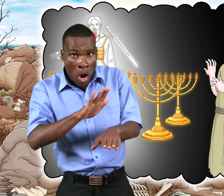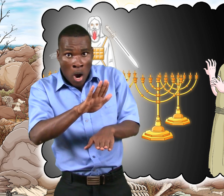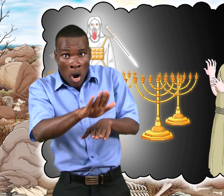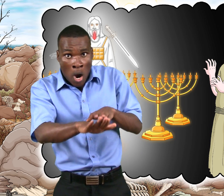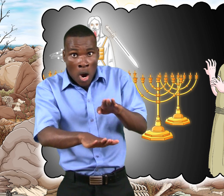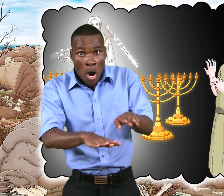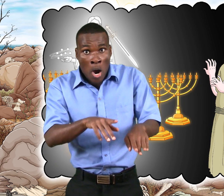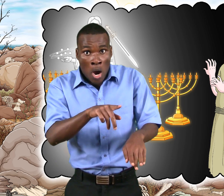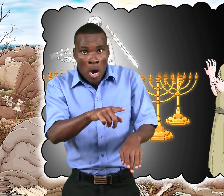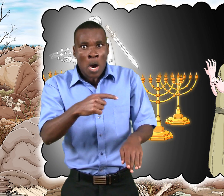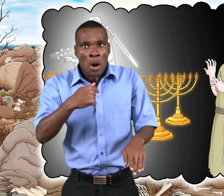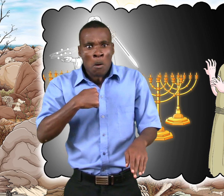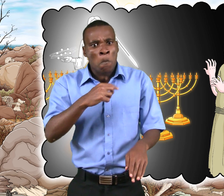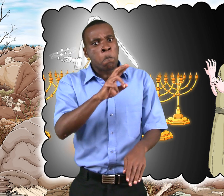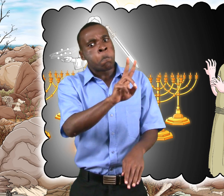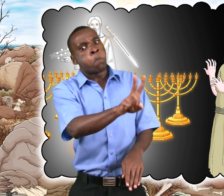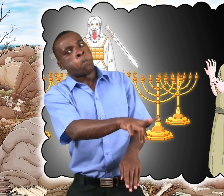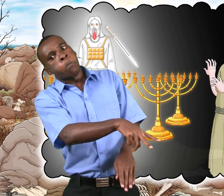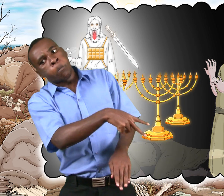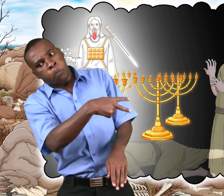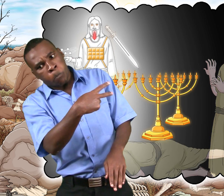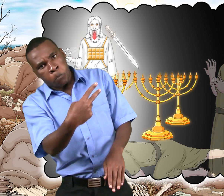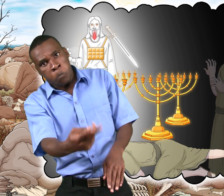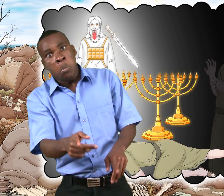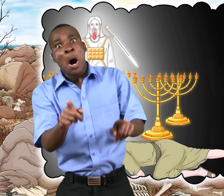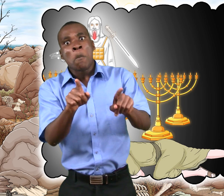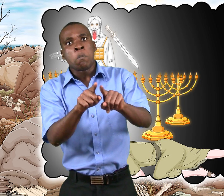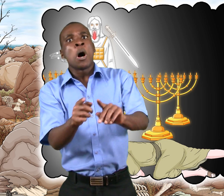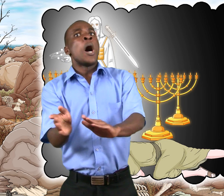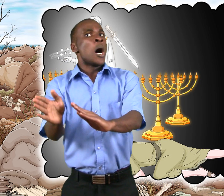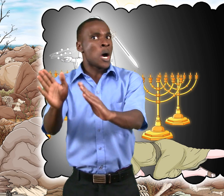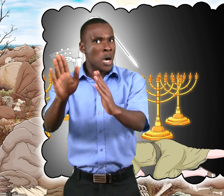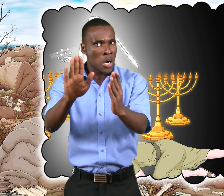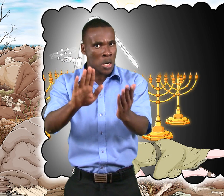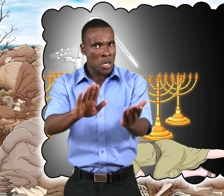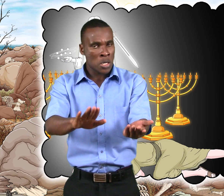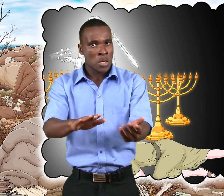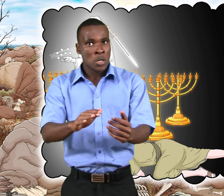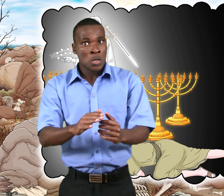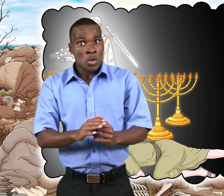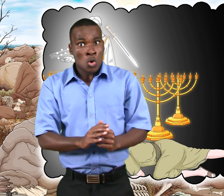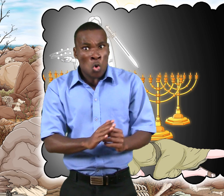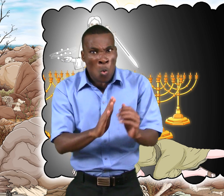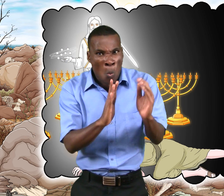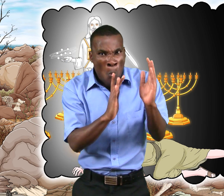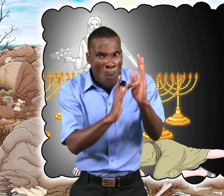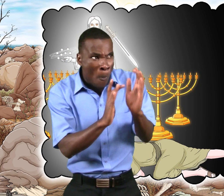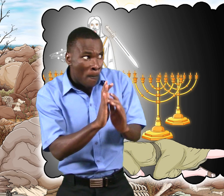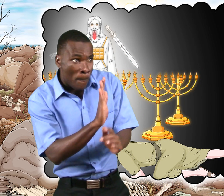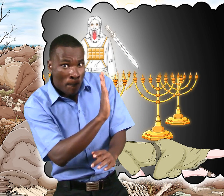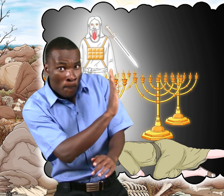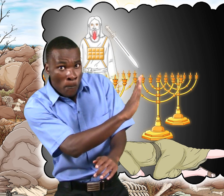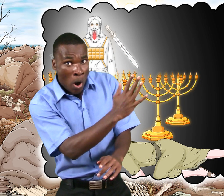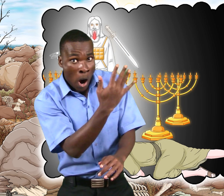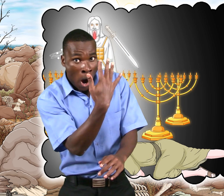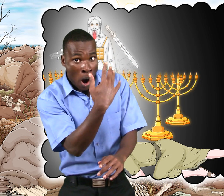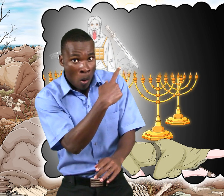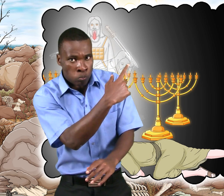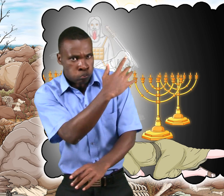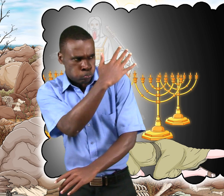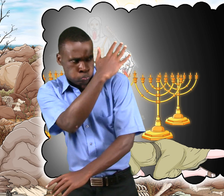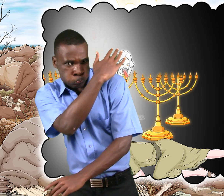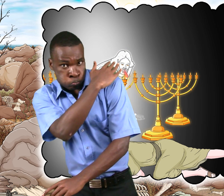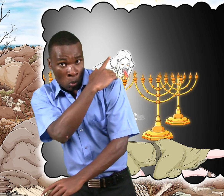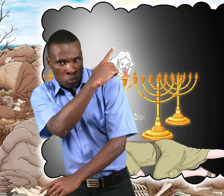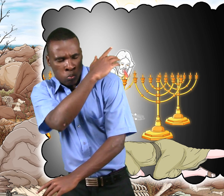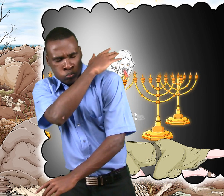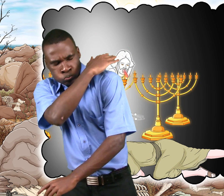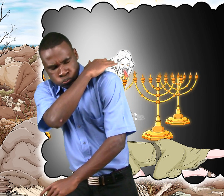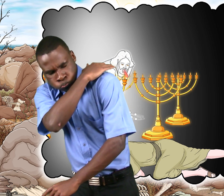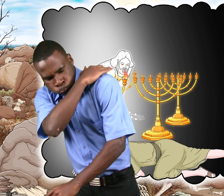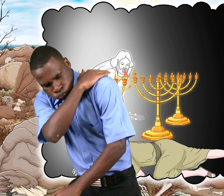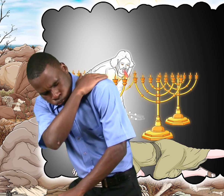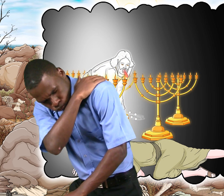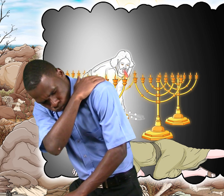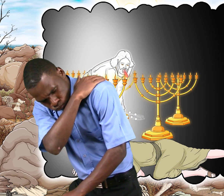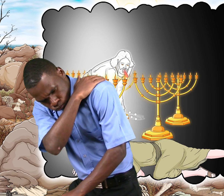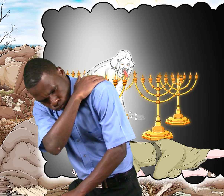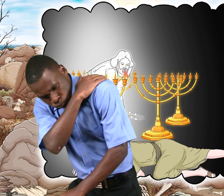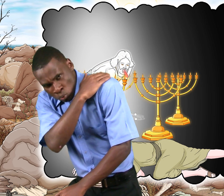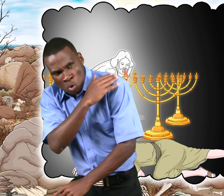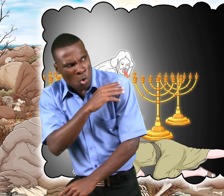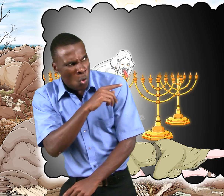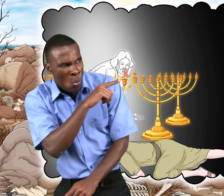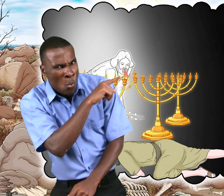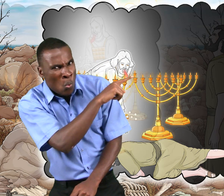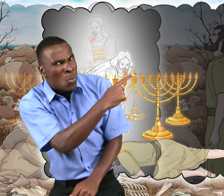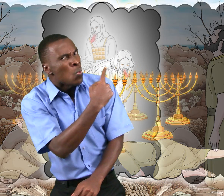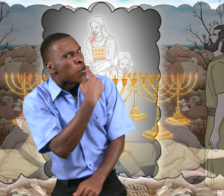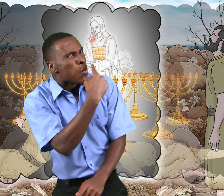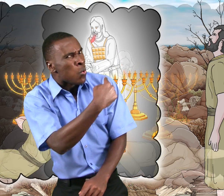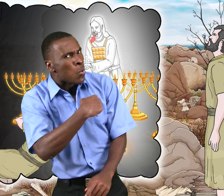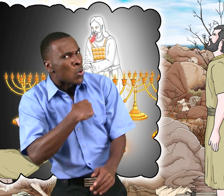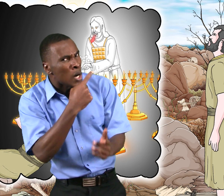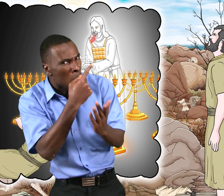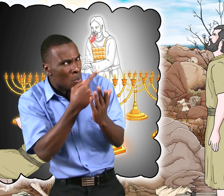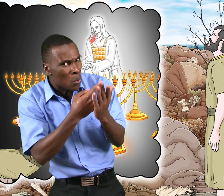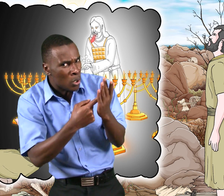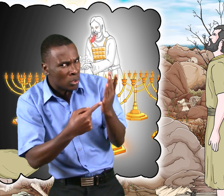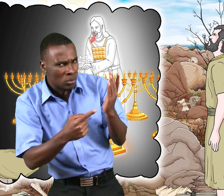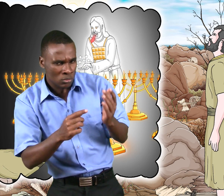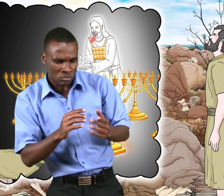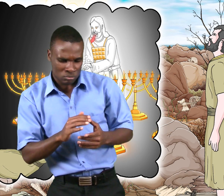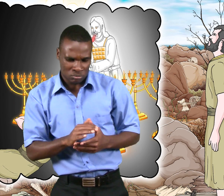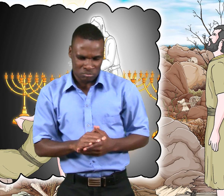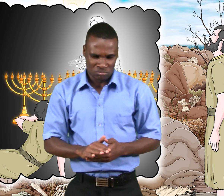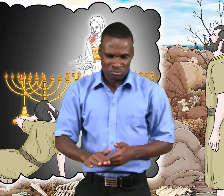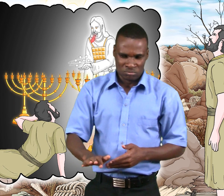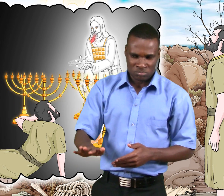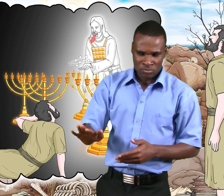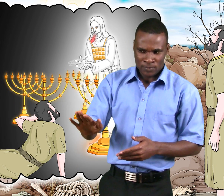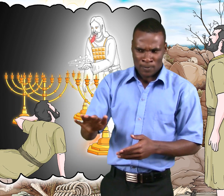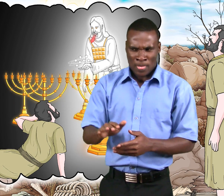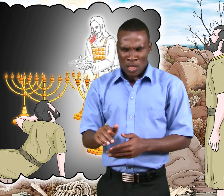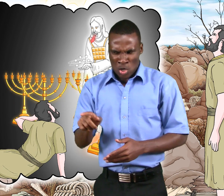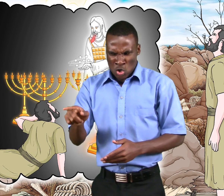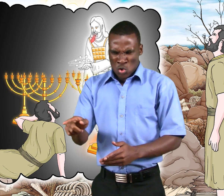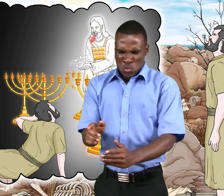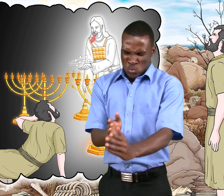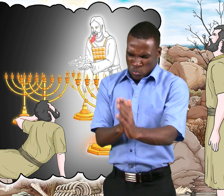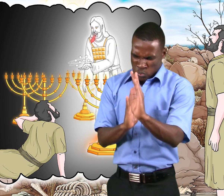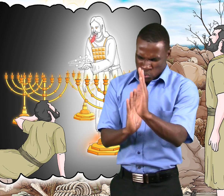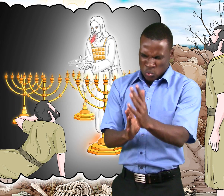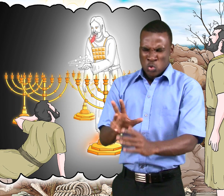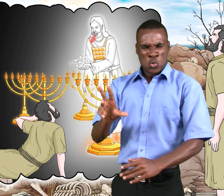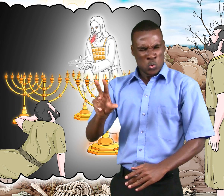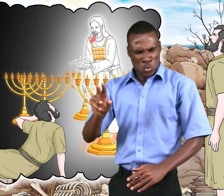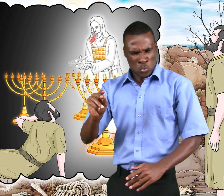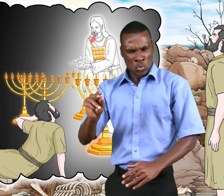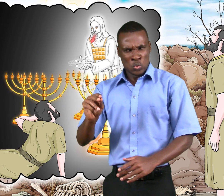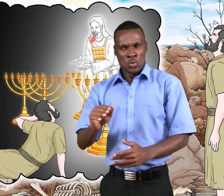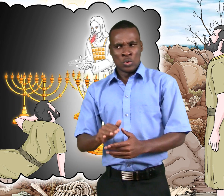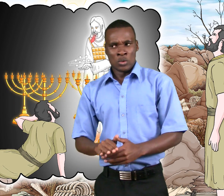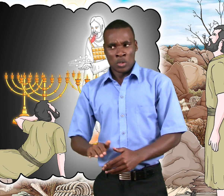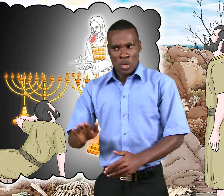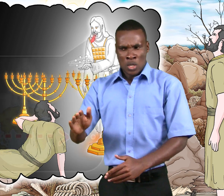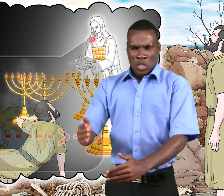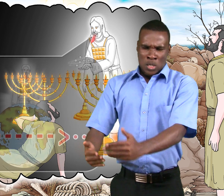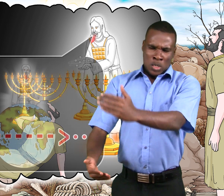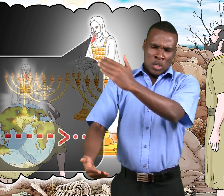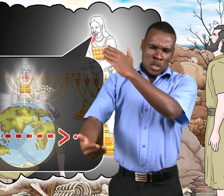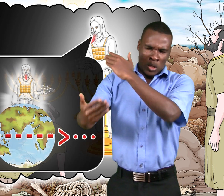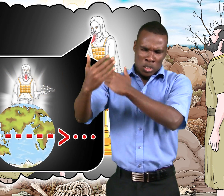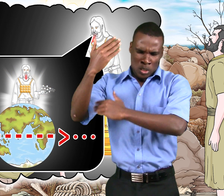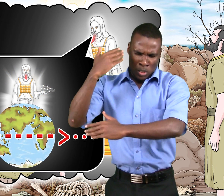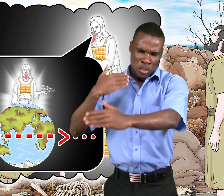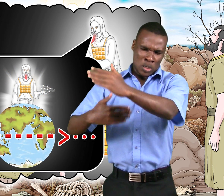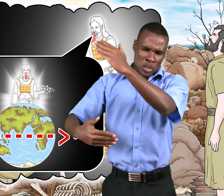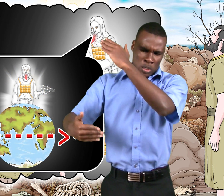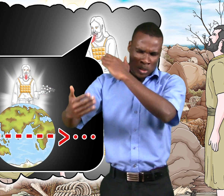When I saw Him, I fell at His feet like a dead man. But He placed His right hand on me and said, “Do not be afraid.